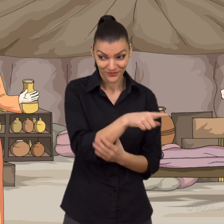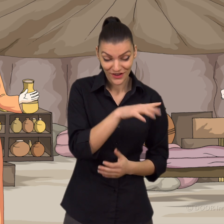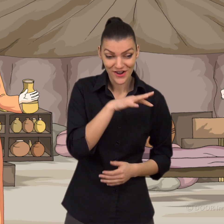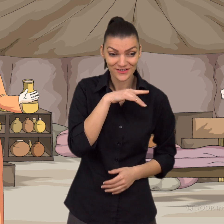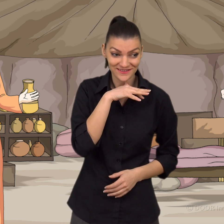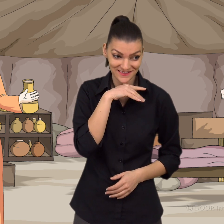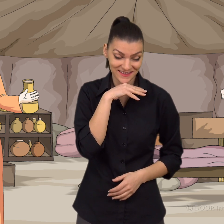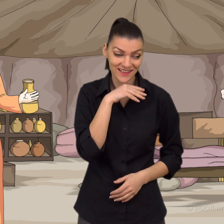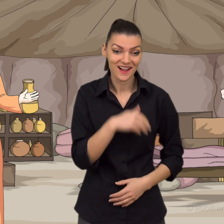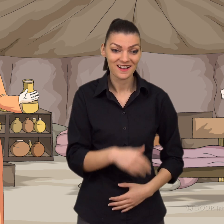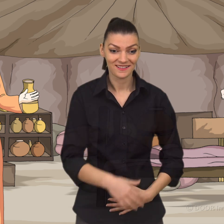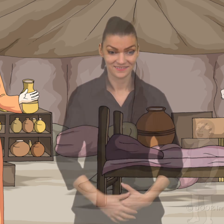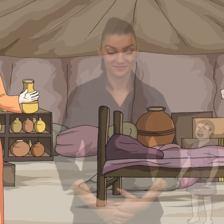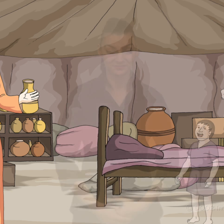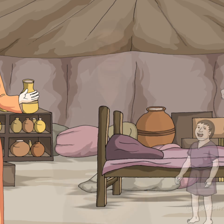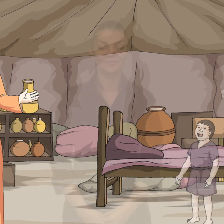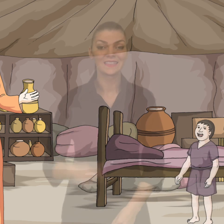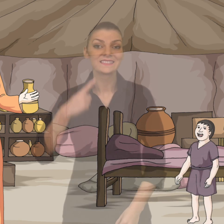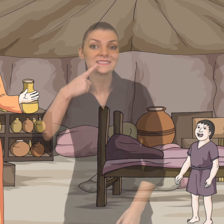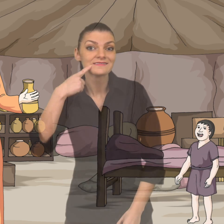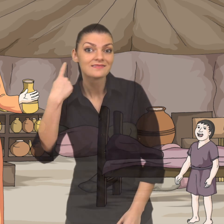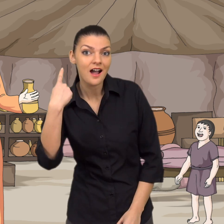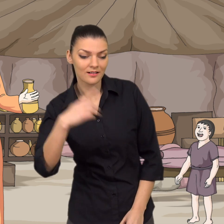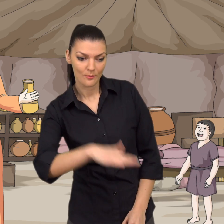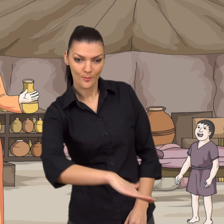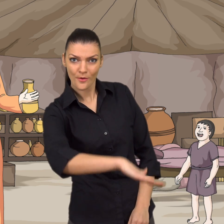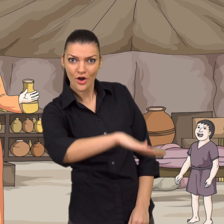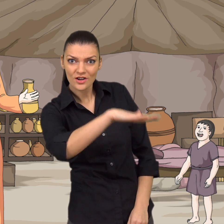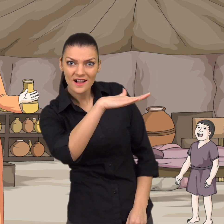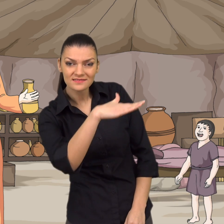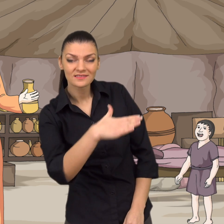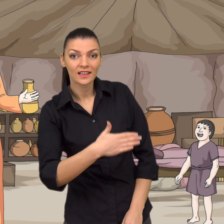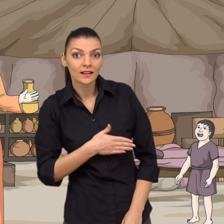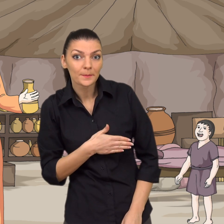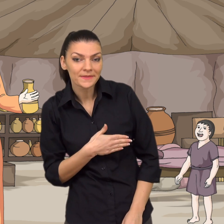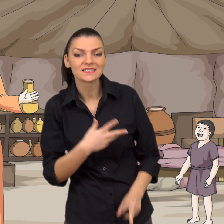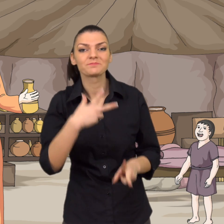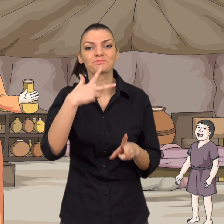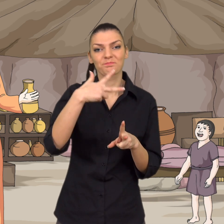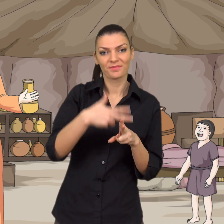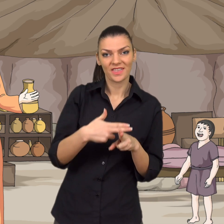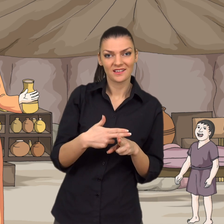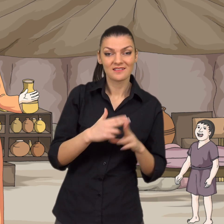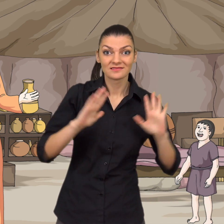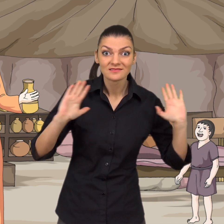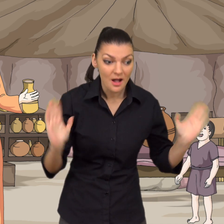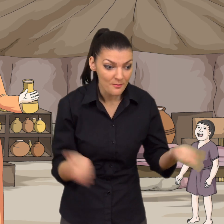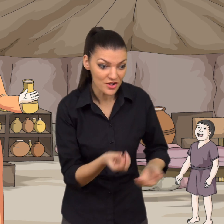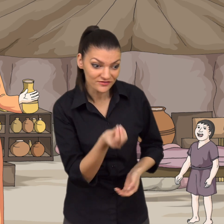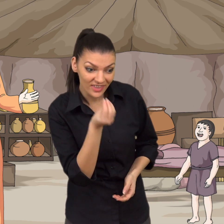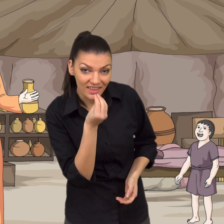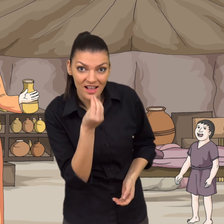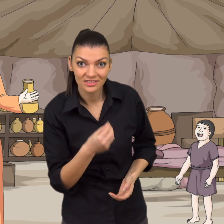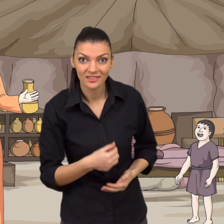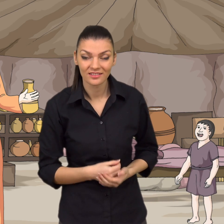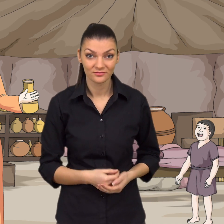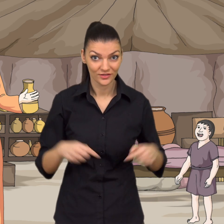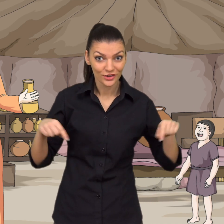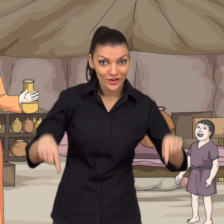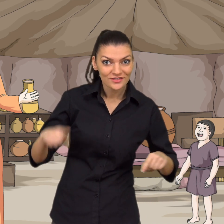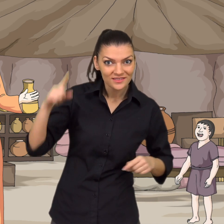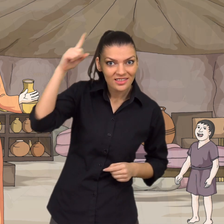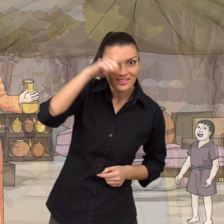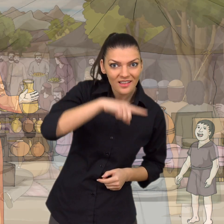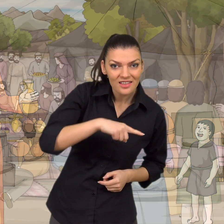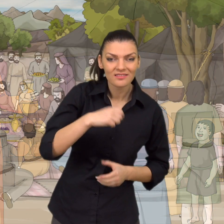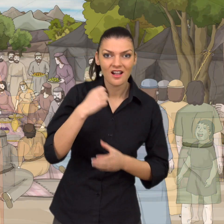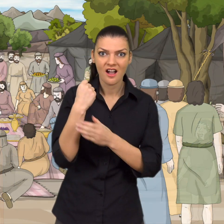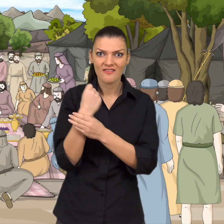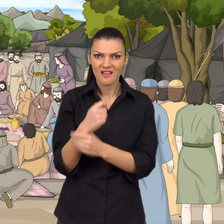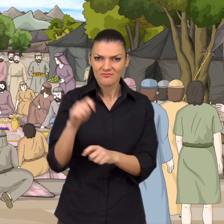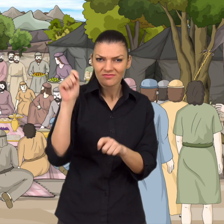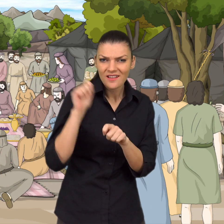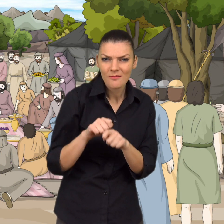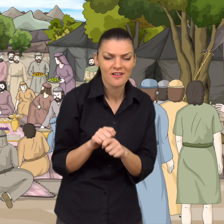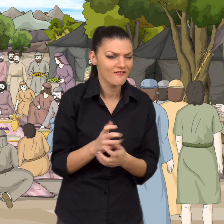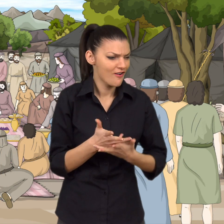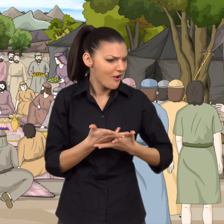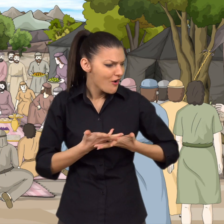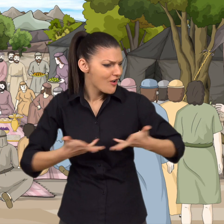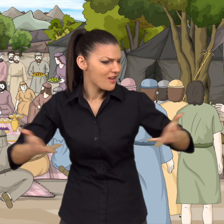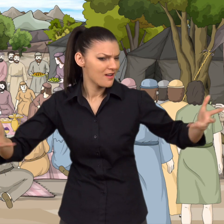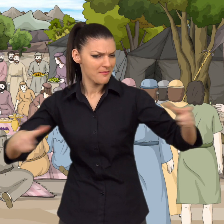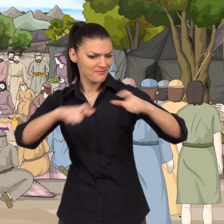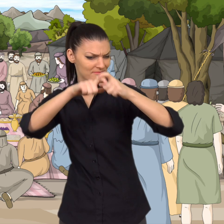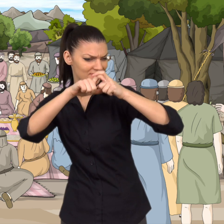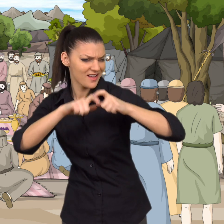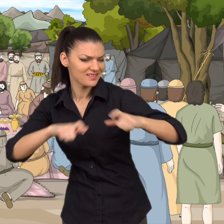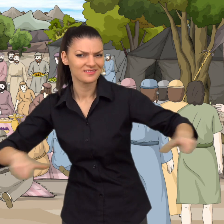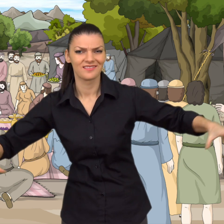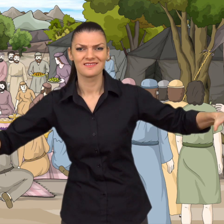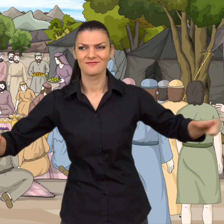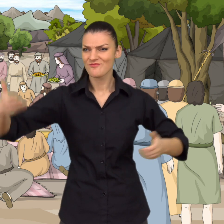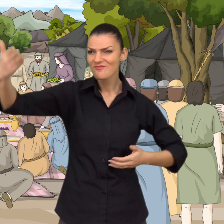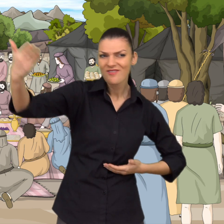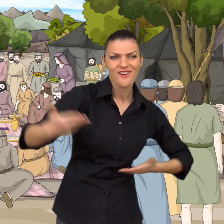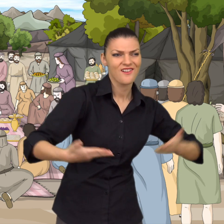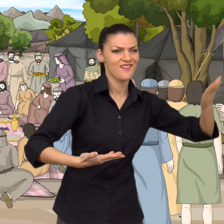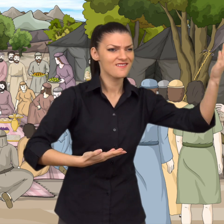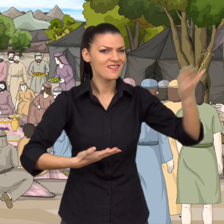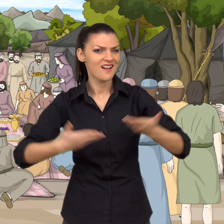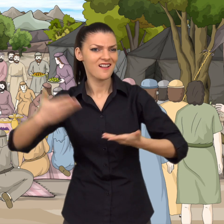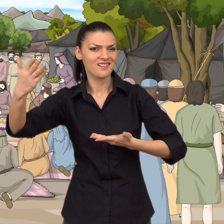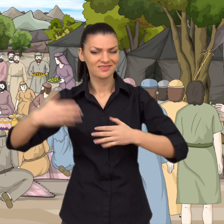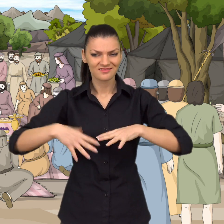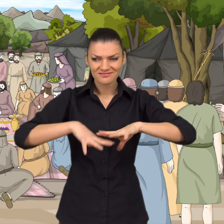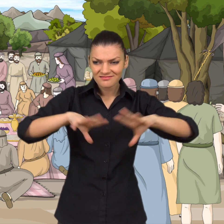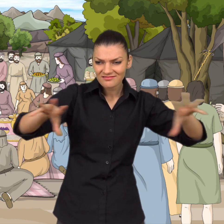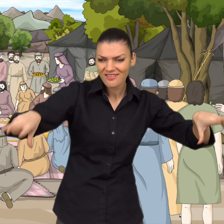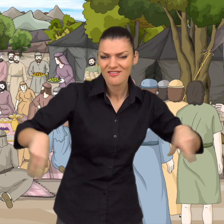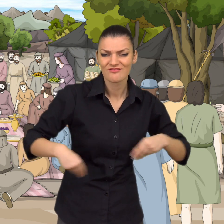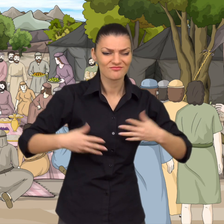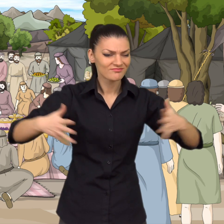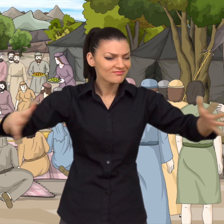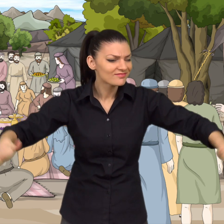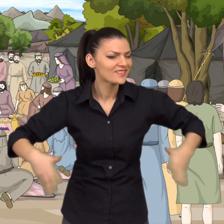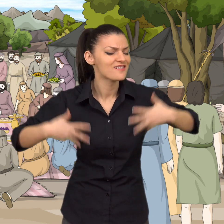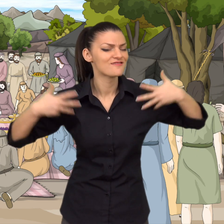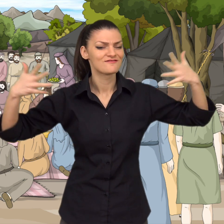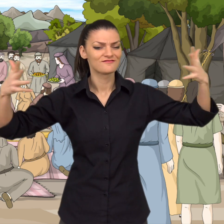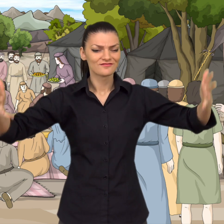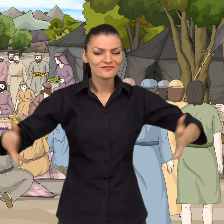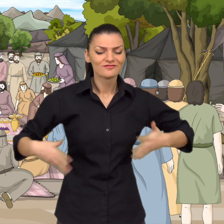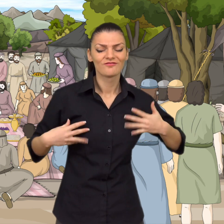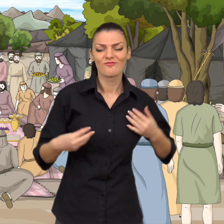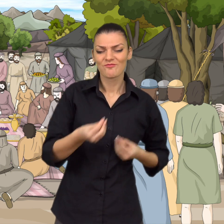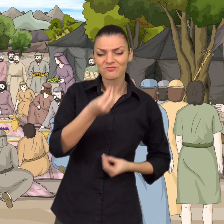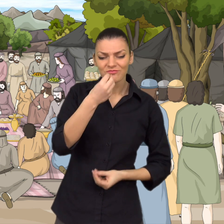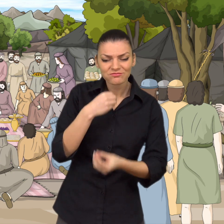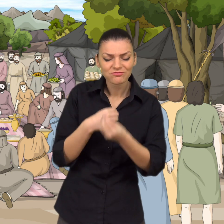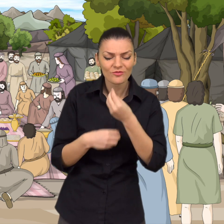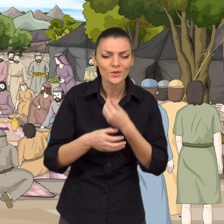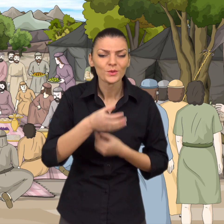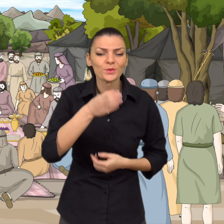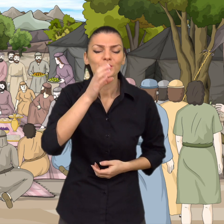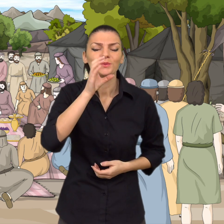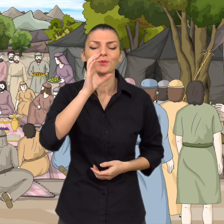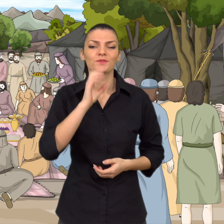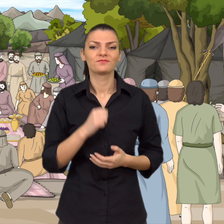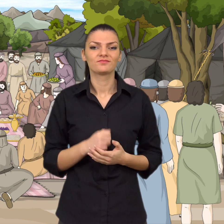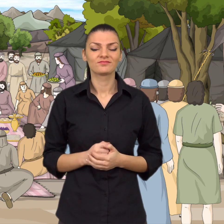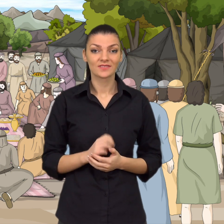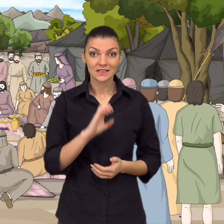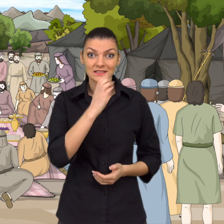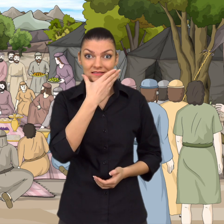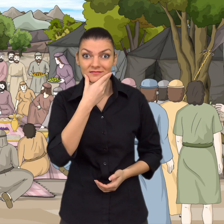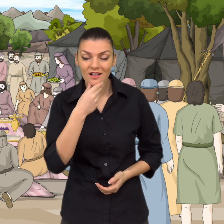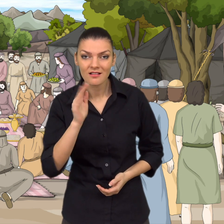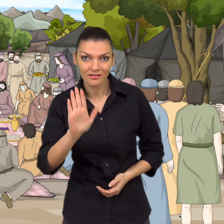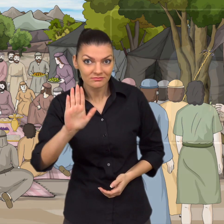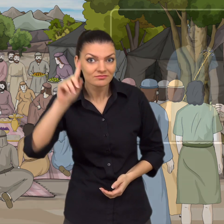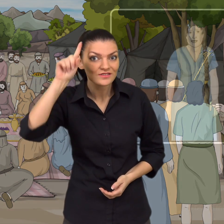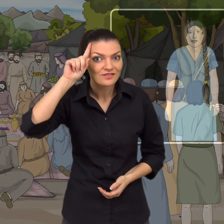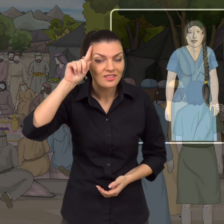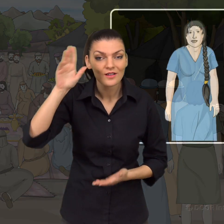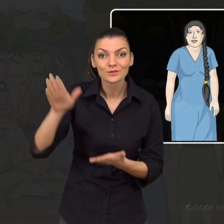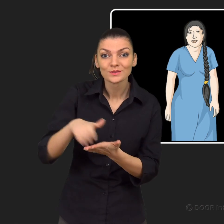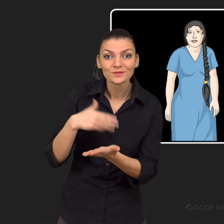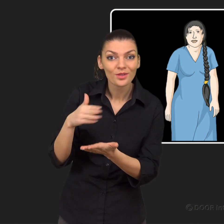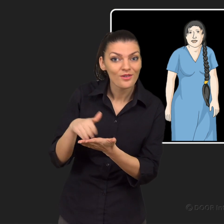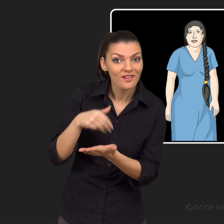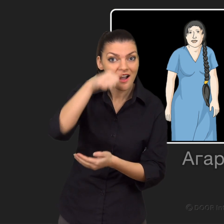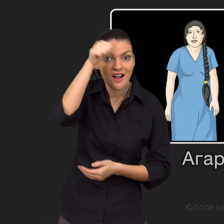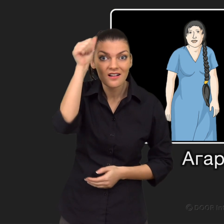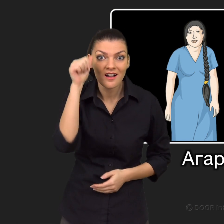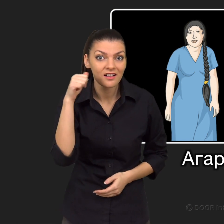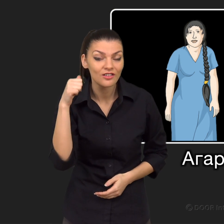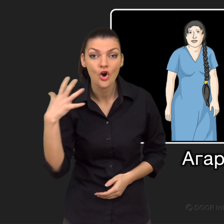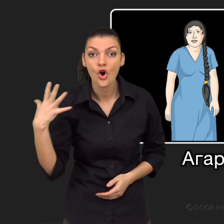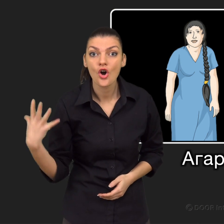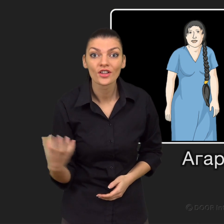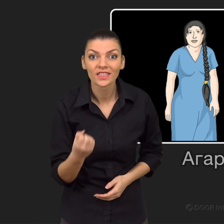So the child grew and was weaned, and Abraham held a great feast on the day Isaac was weaned.